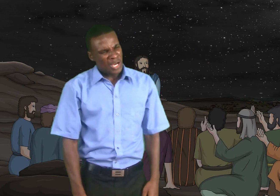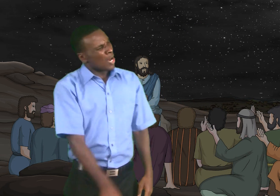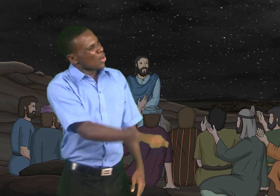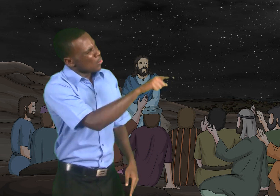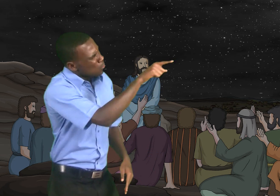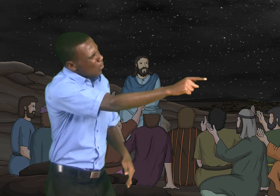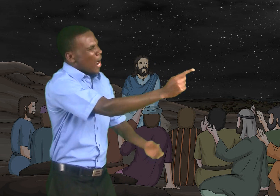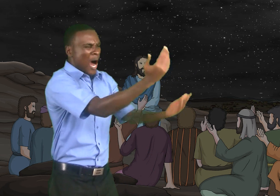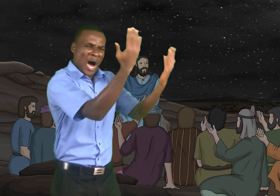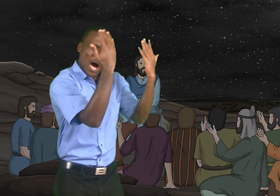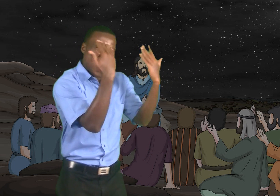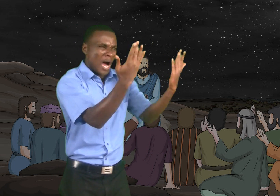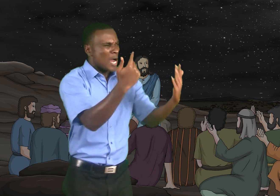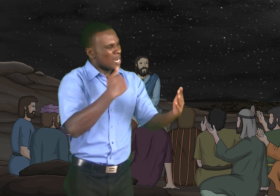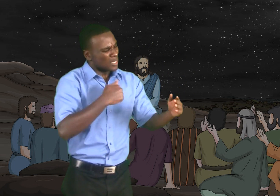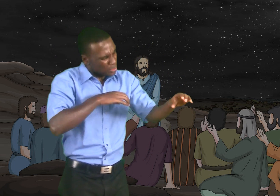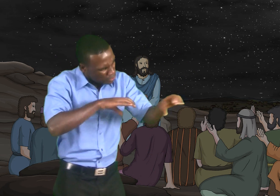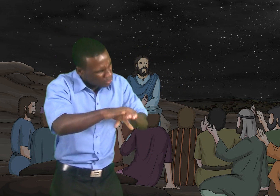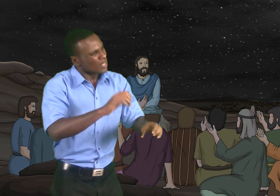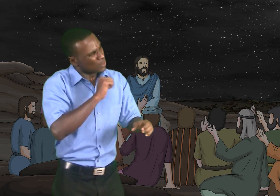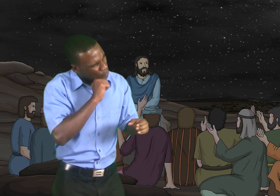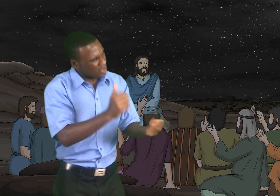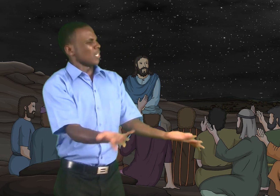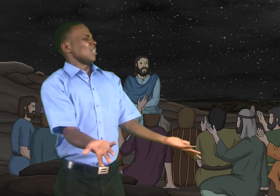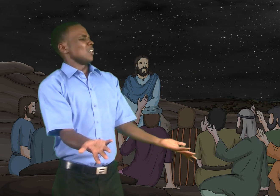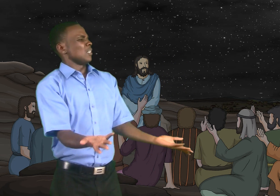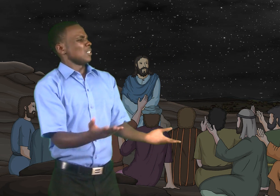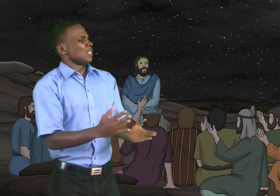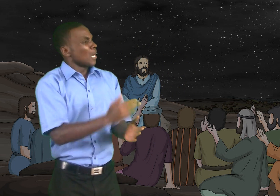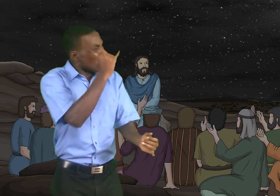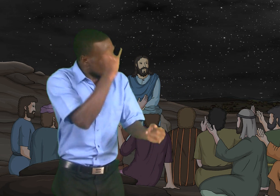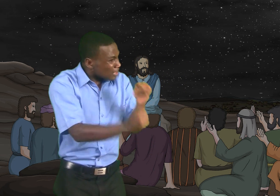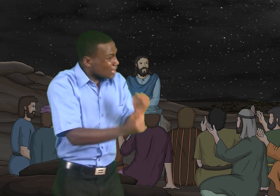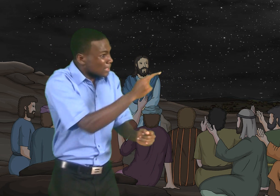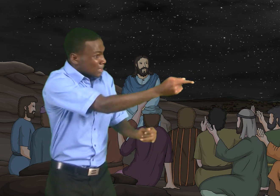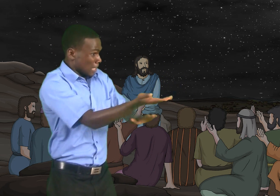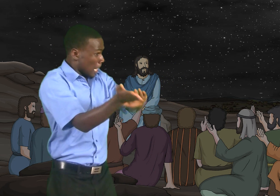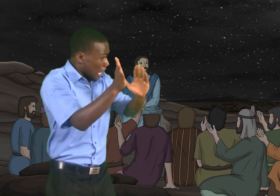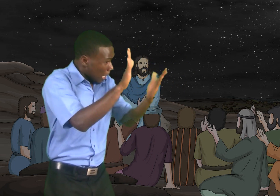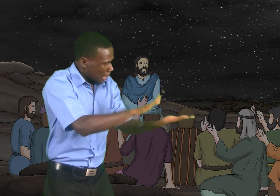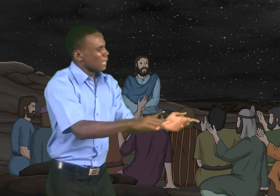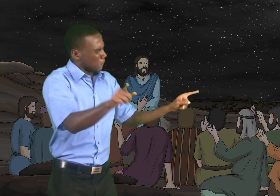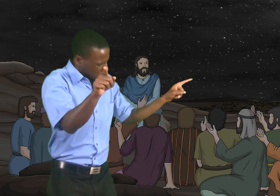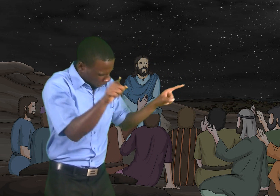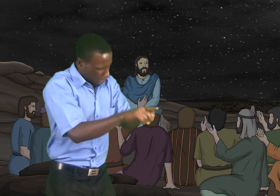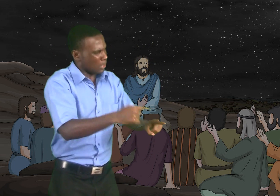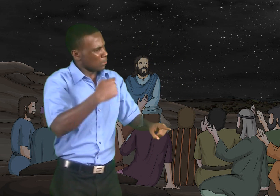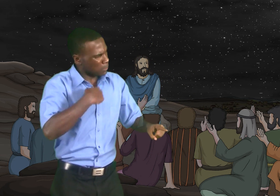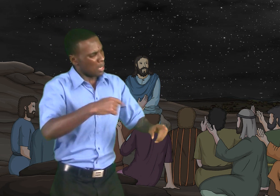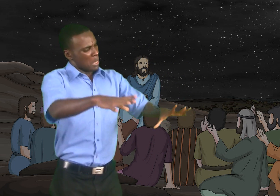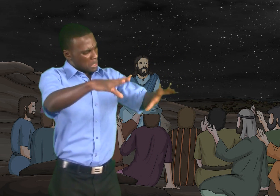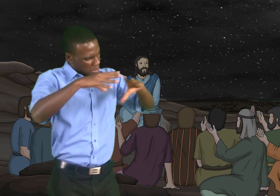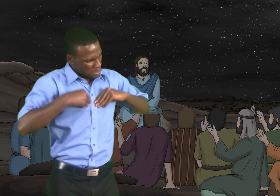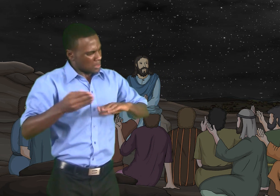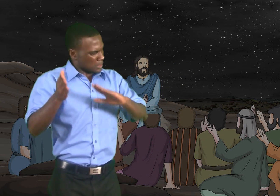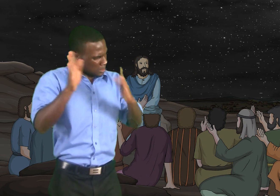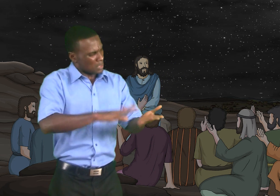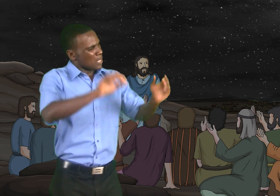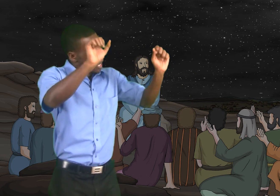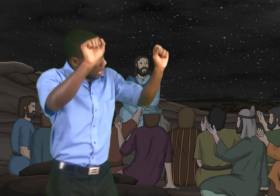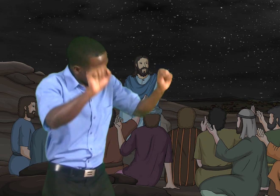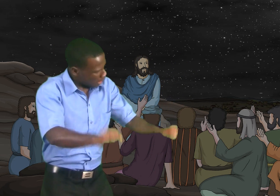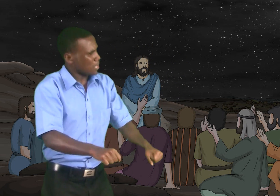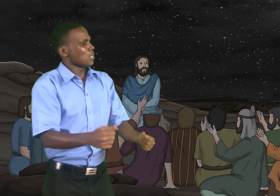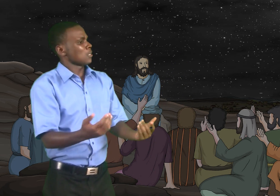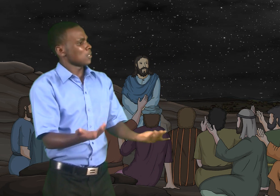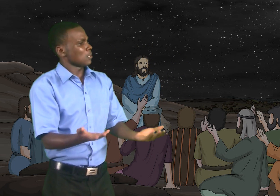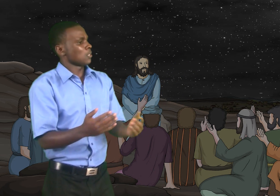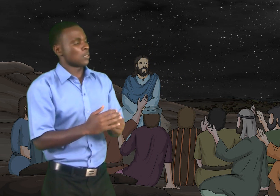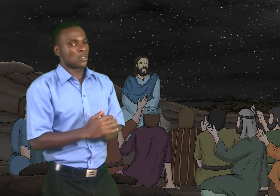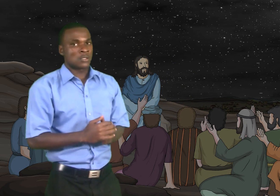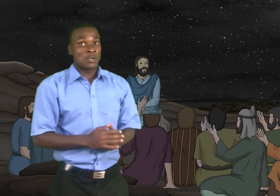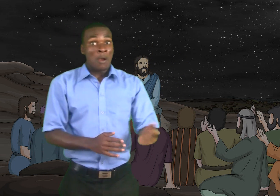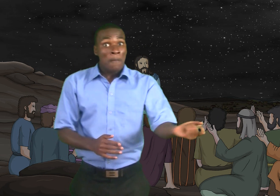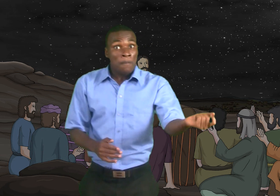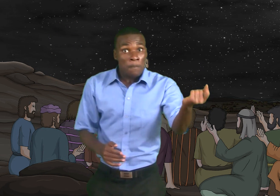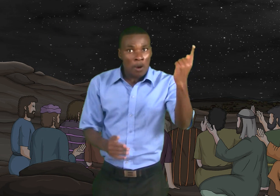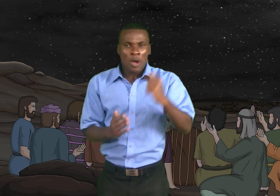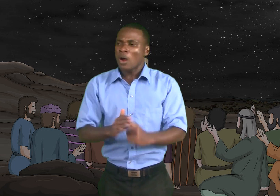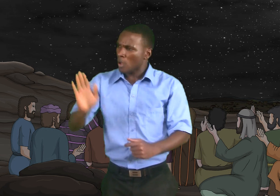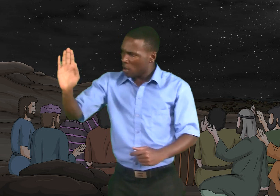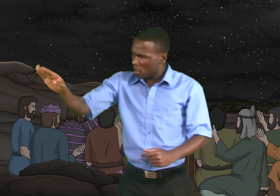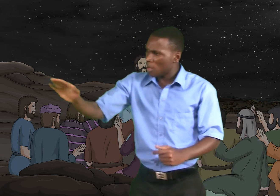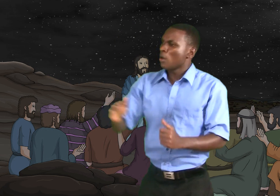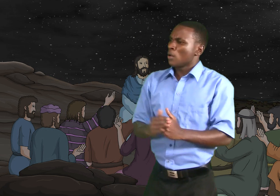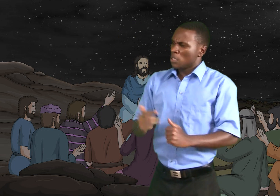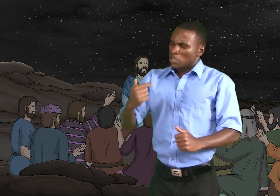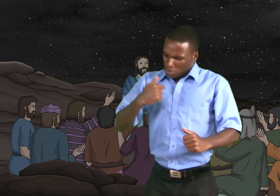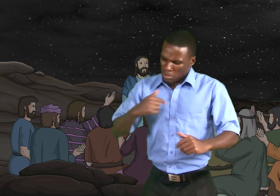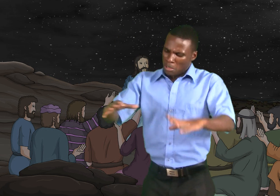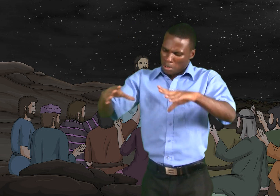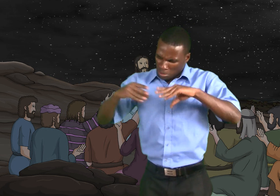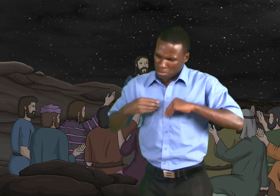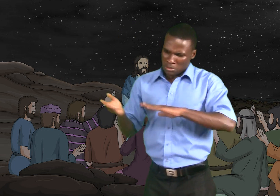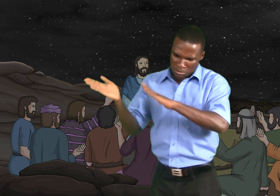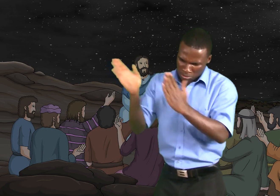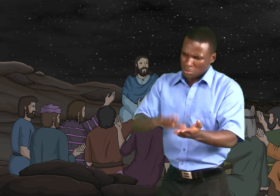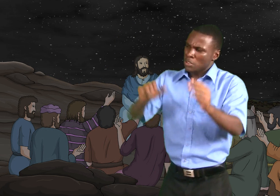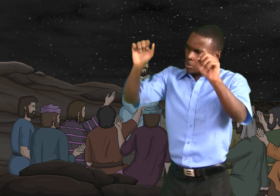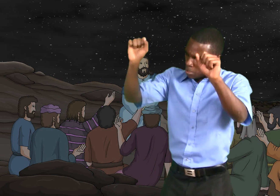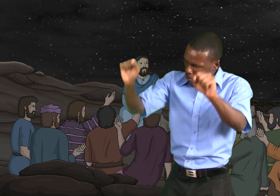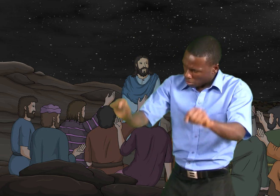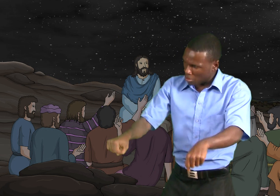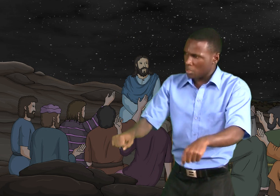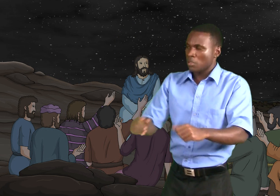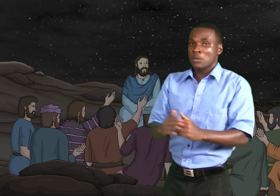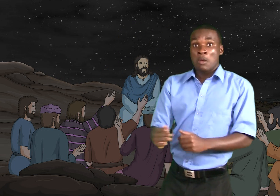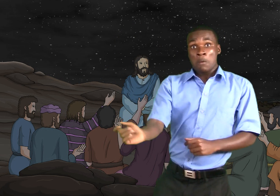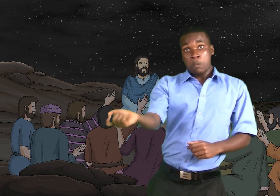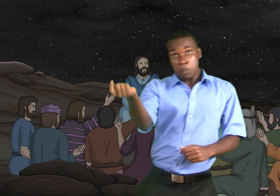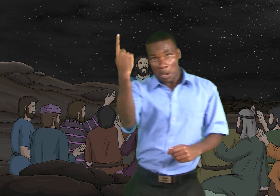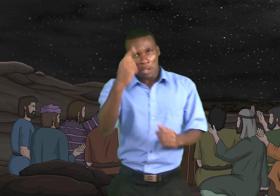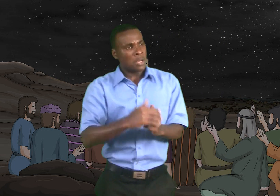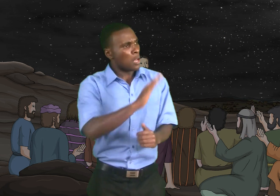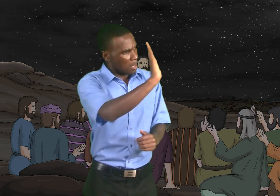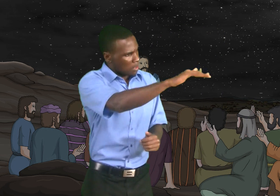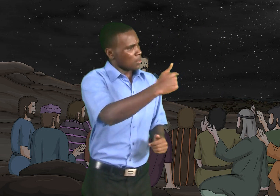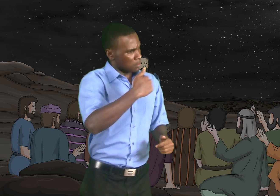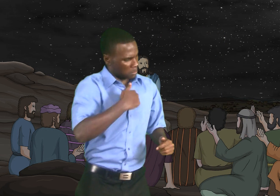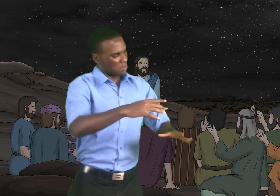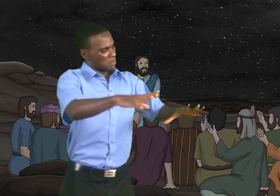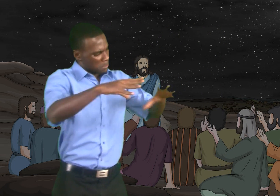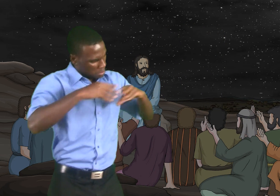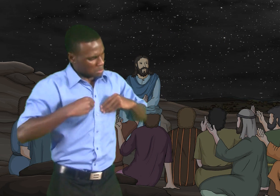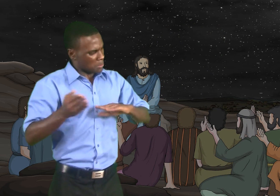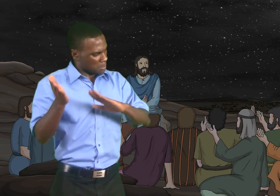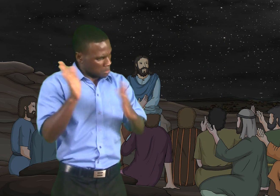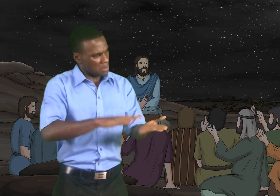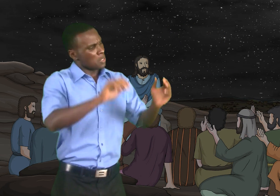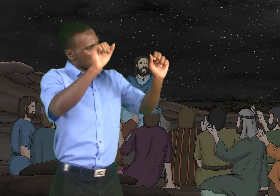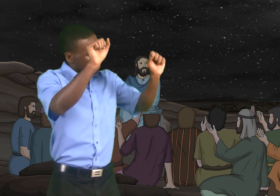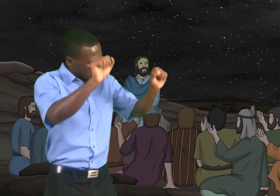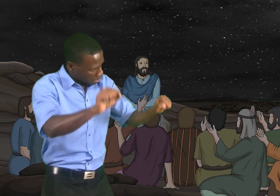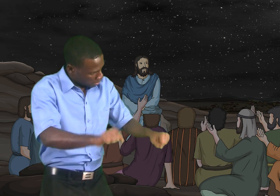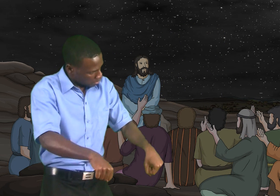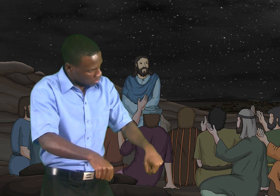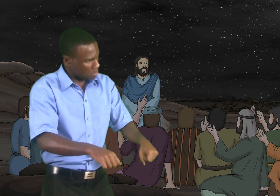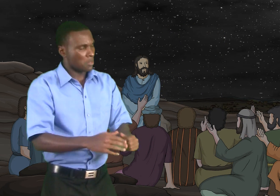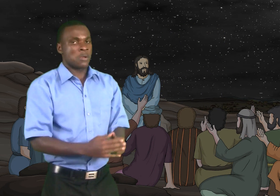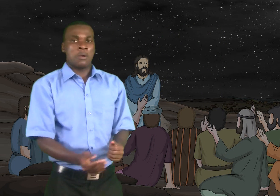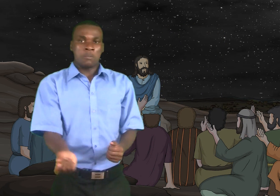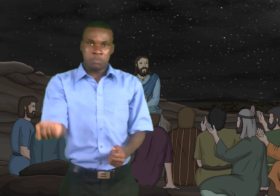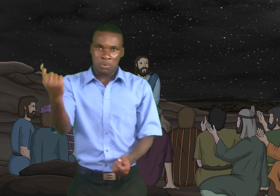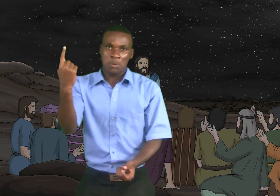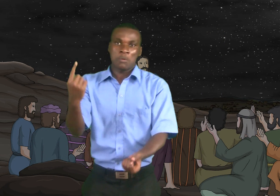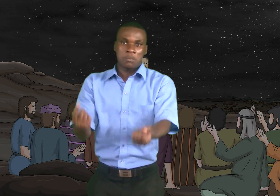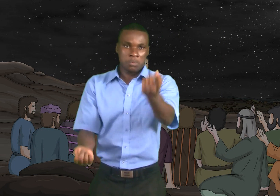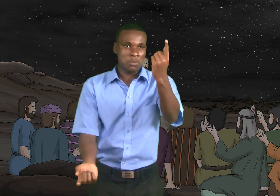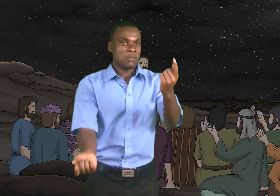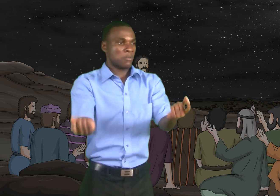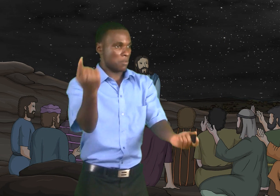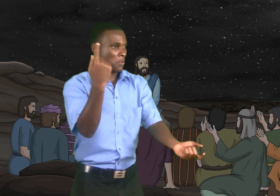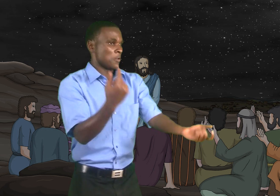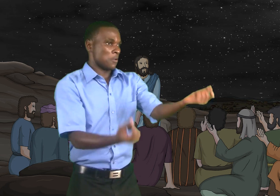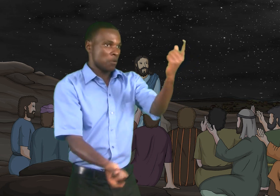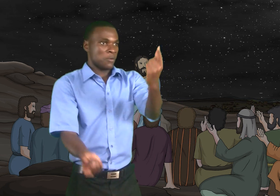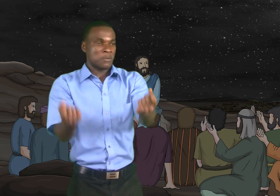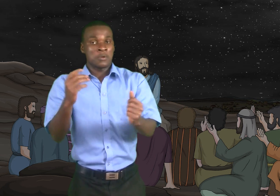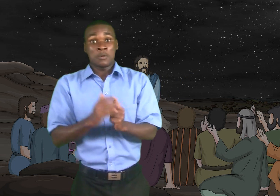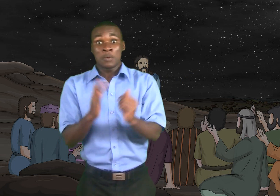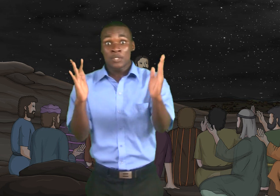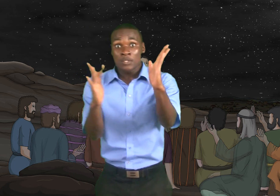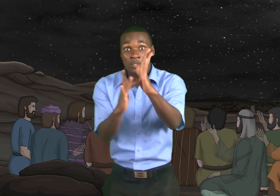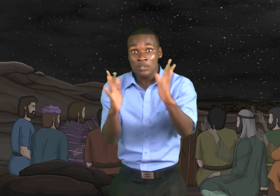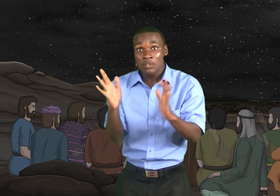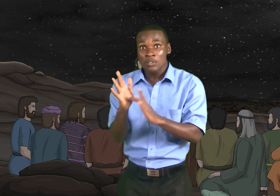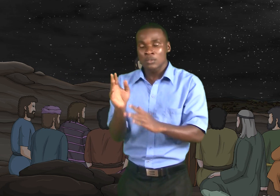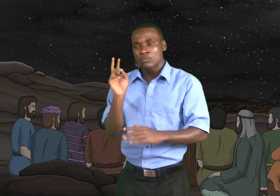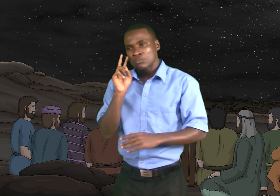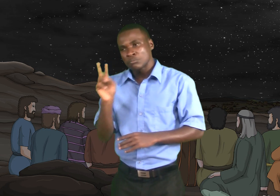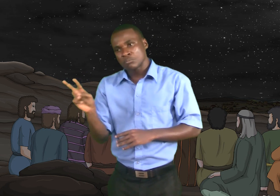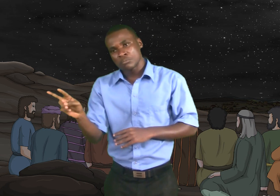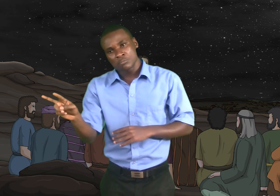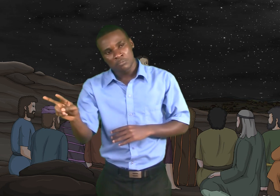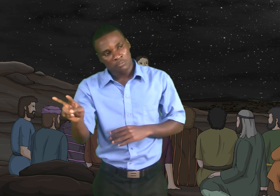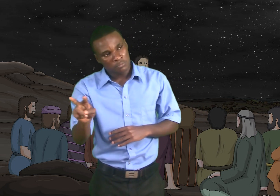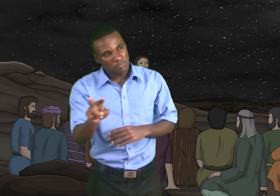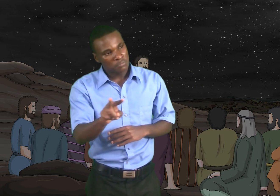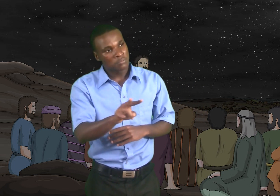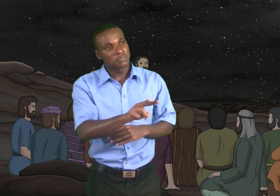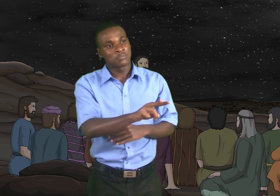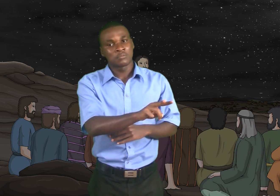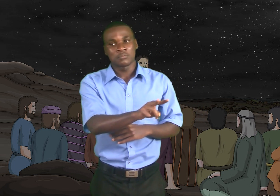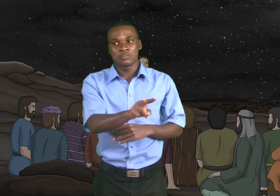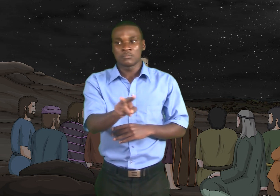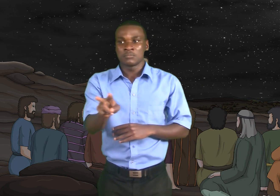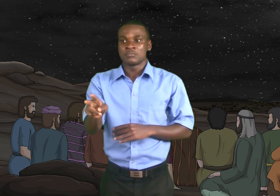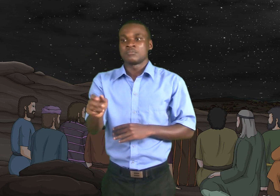Peter replied, “Even if I have to die with You, I will never deny You.”